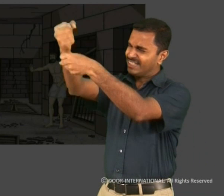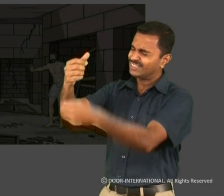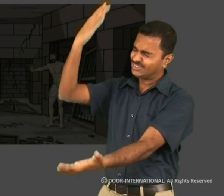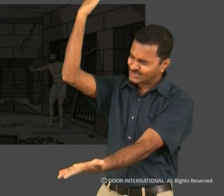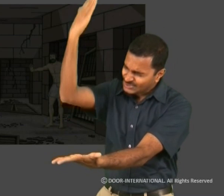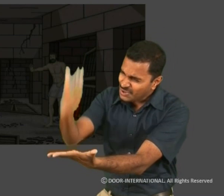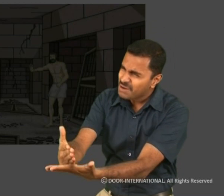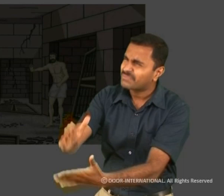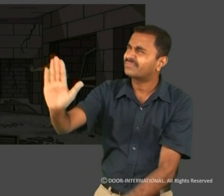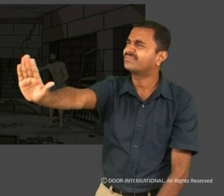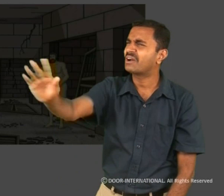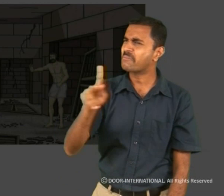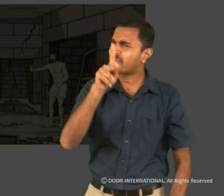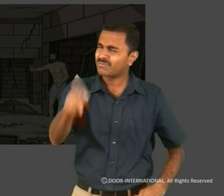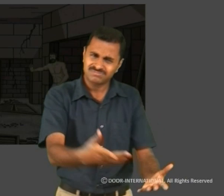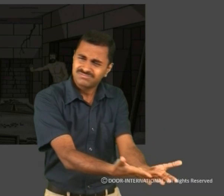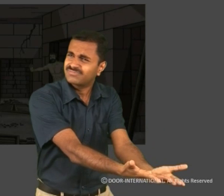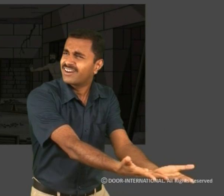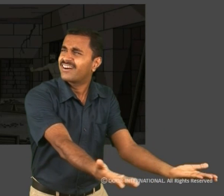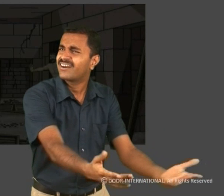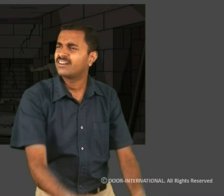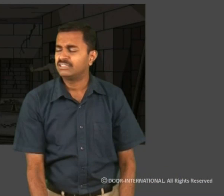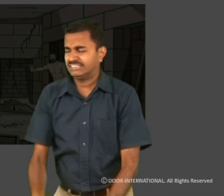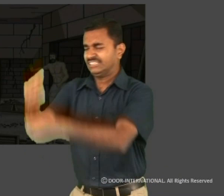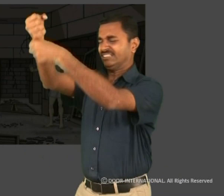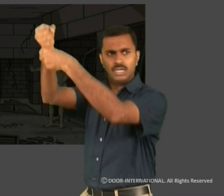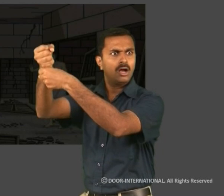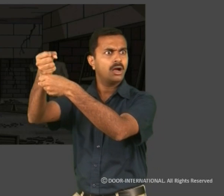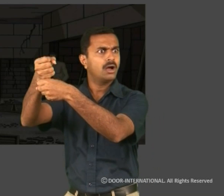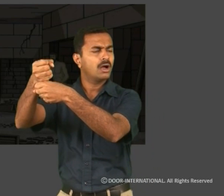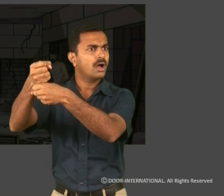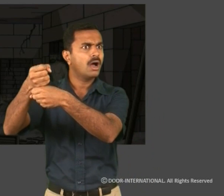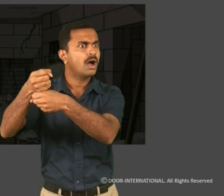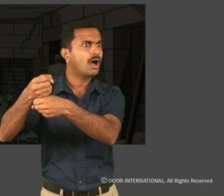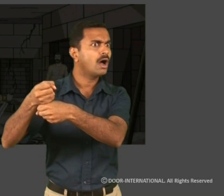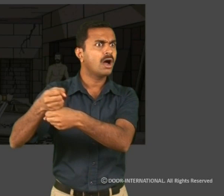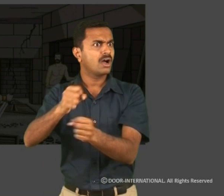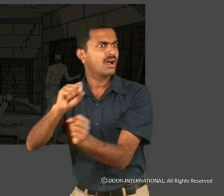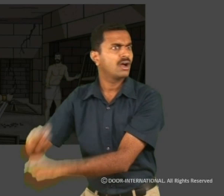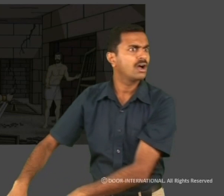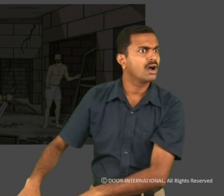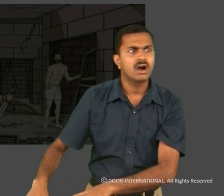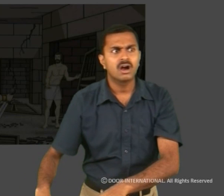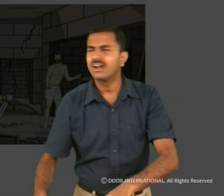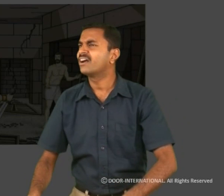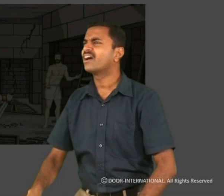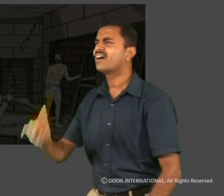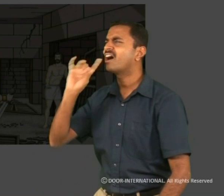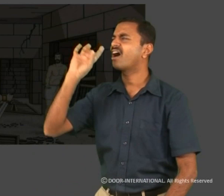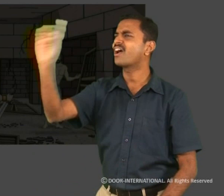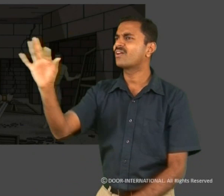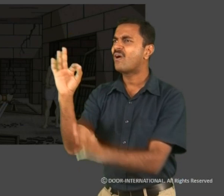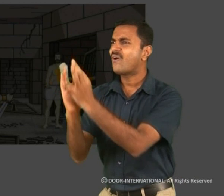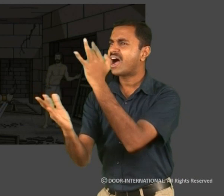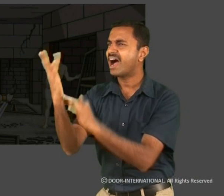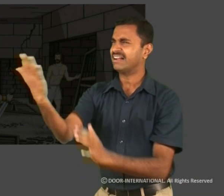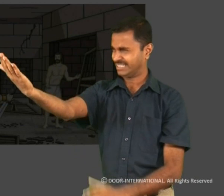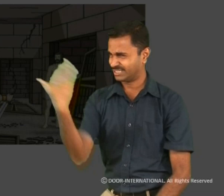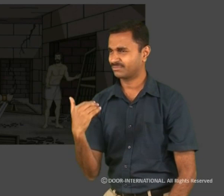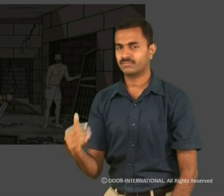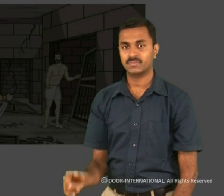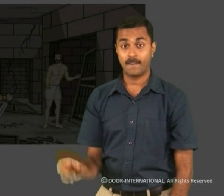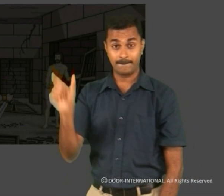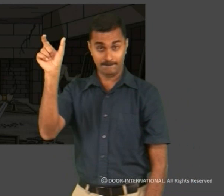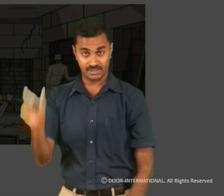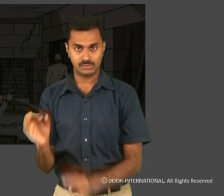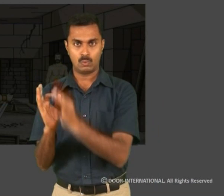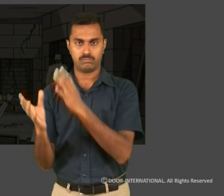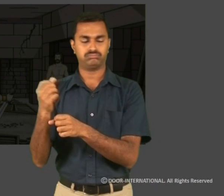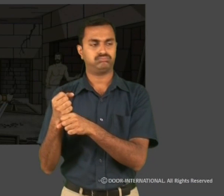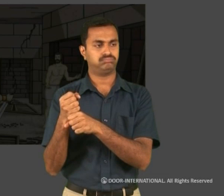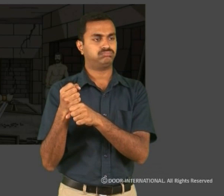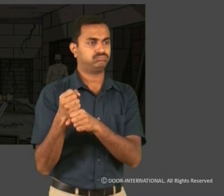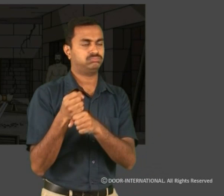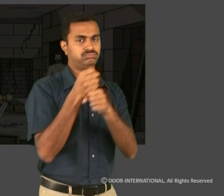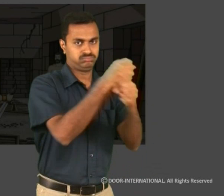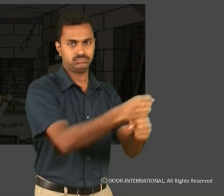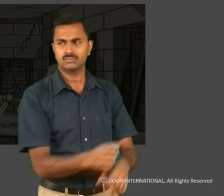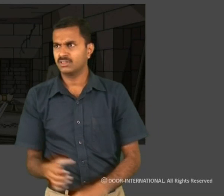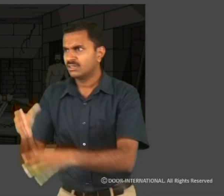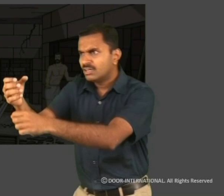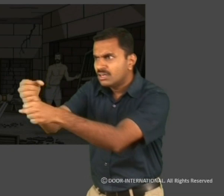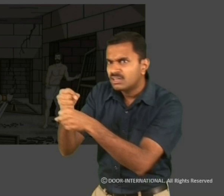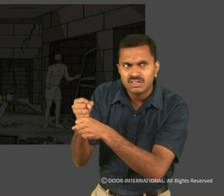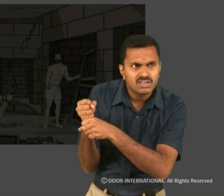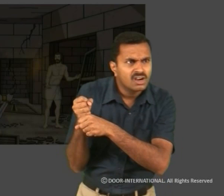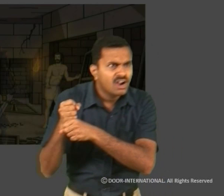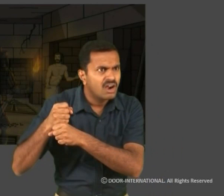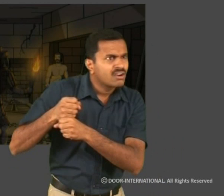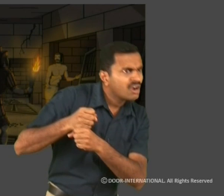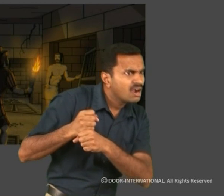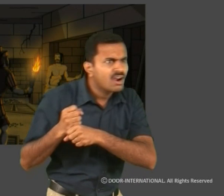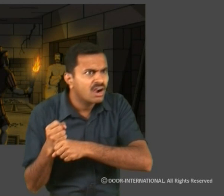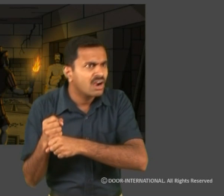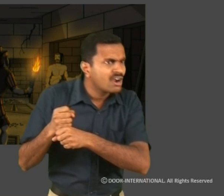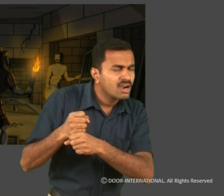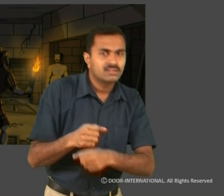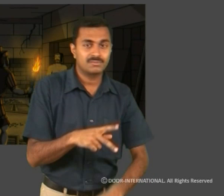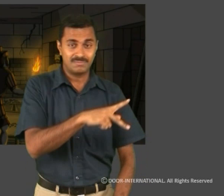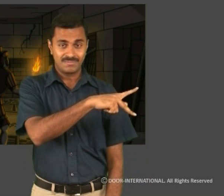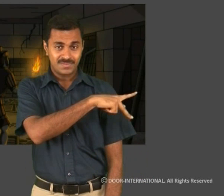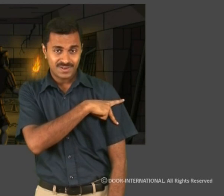But Paul called out in a loud voice, “Do not harm yourself! We are all here!”